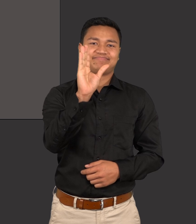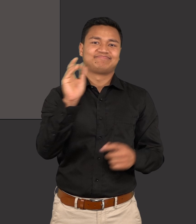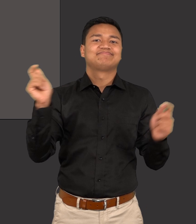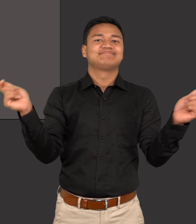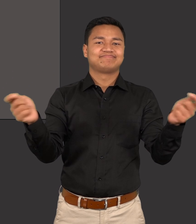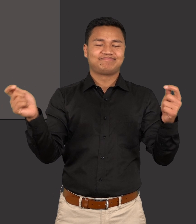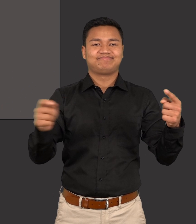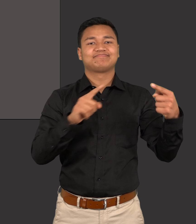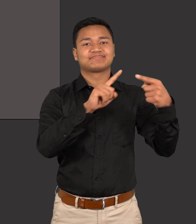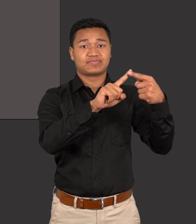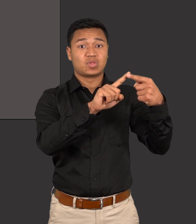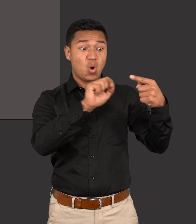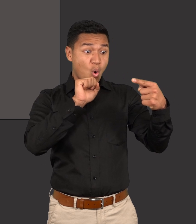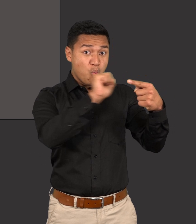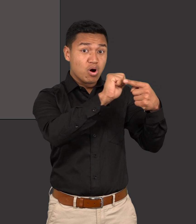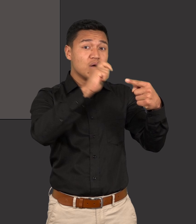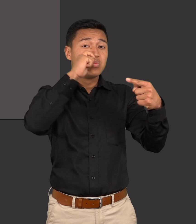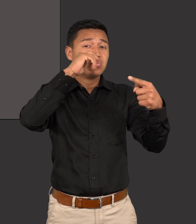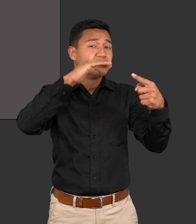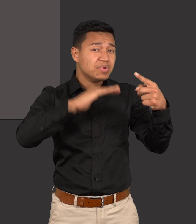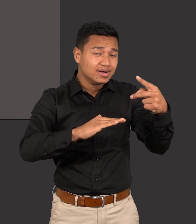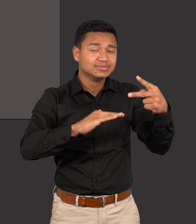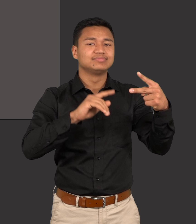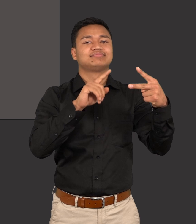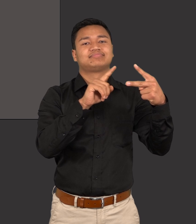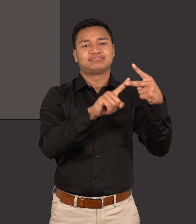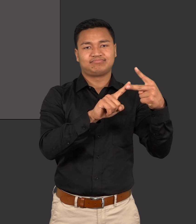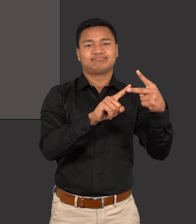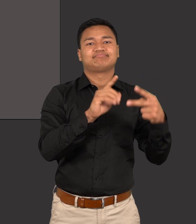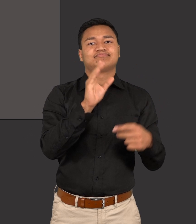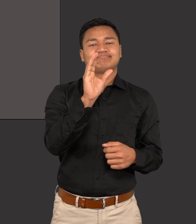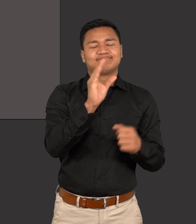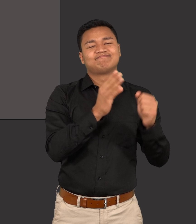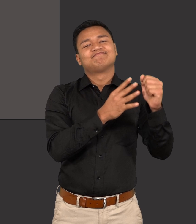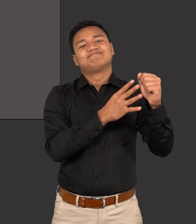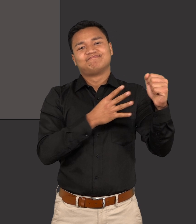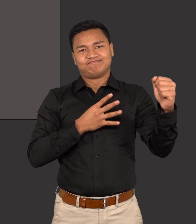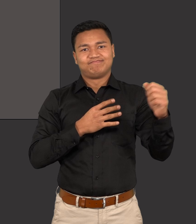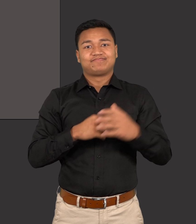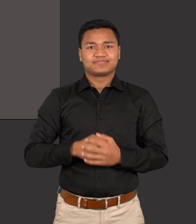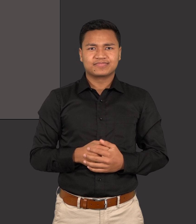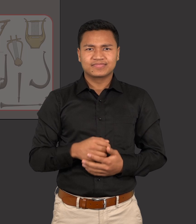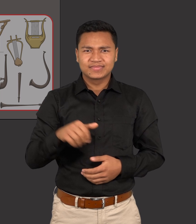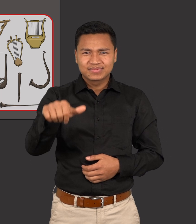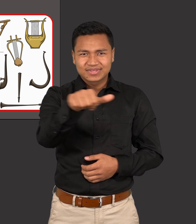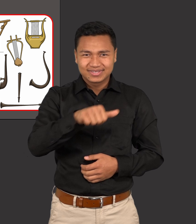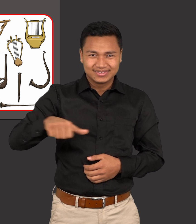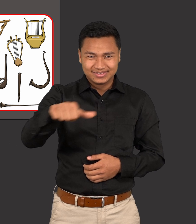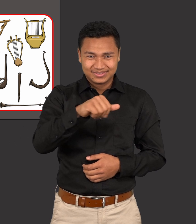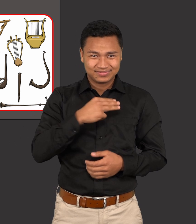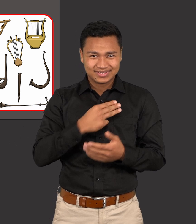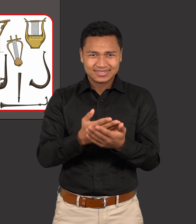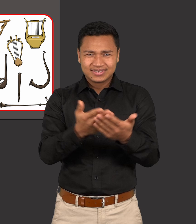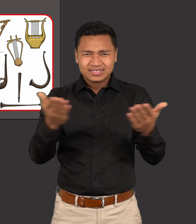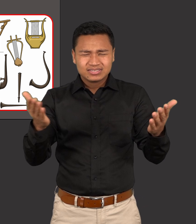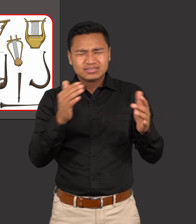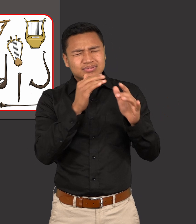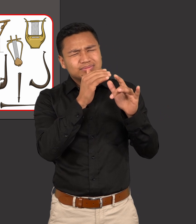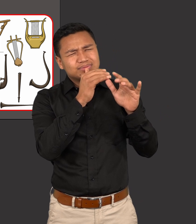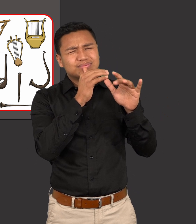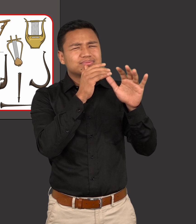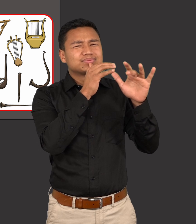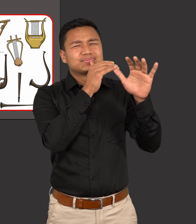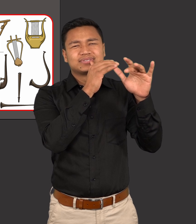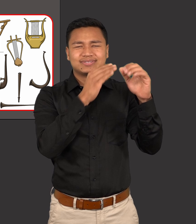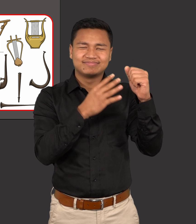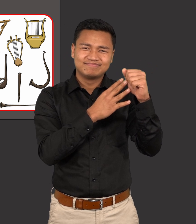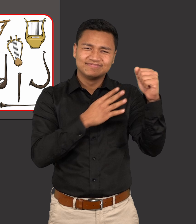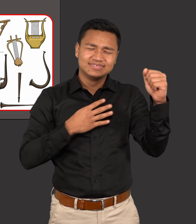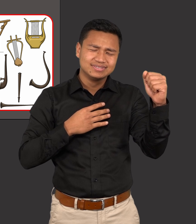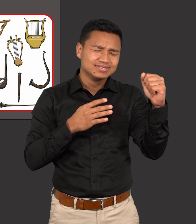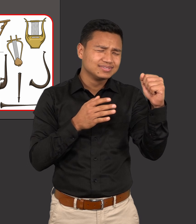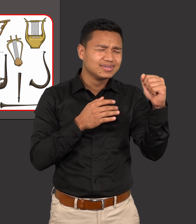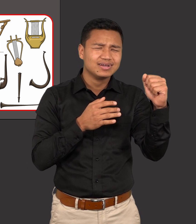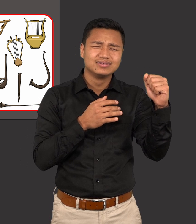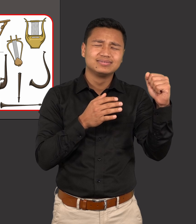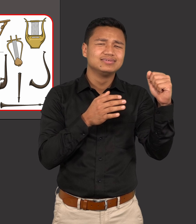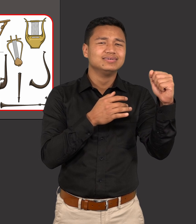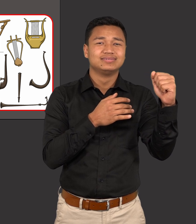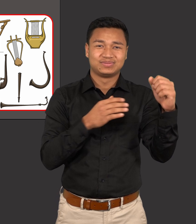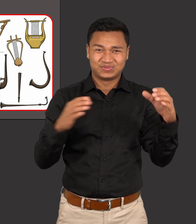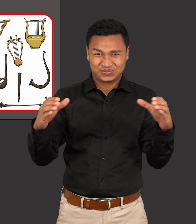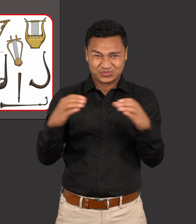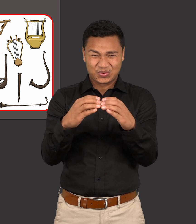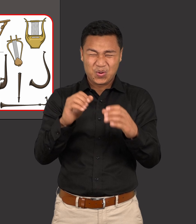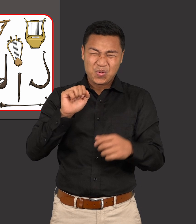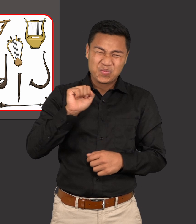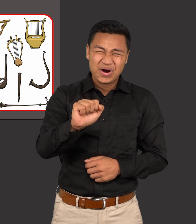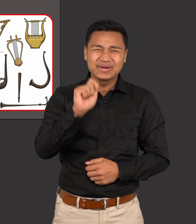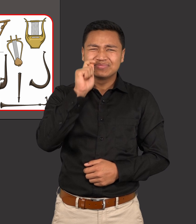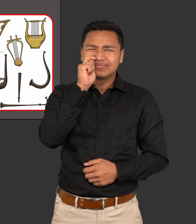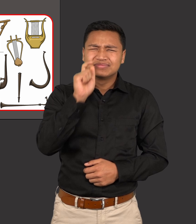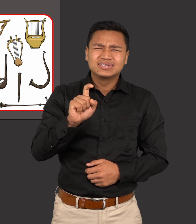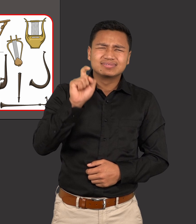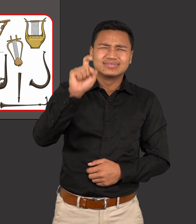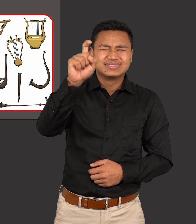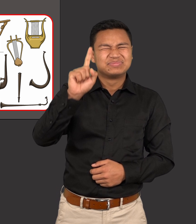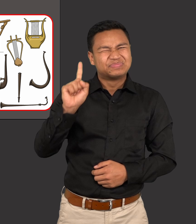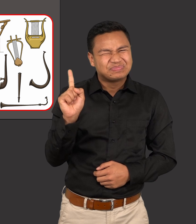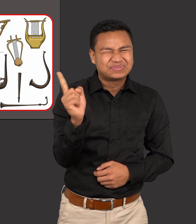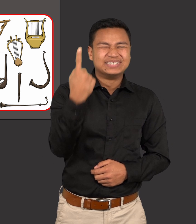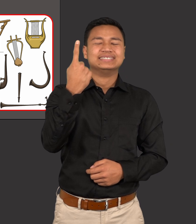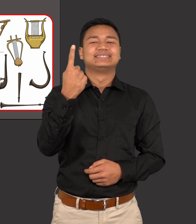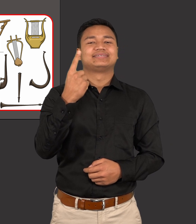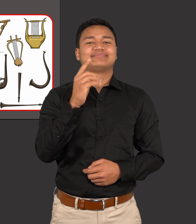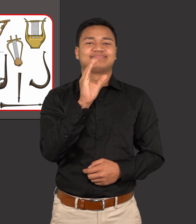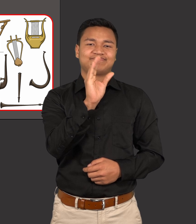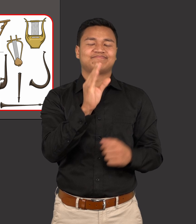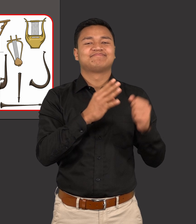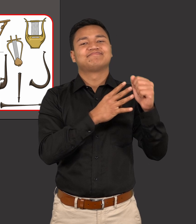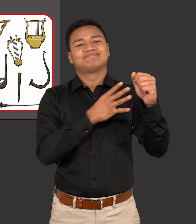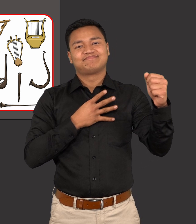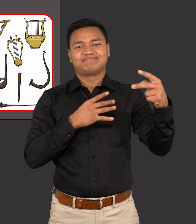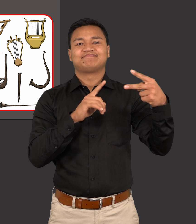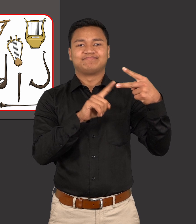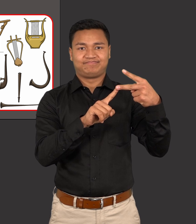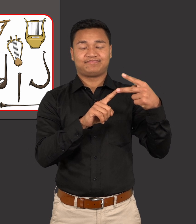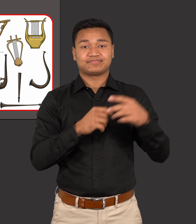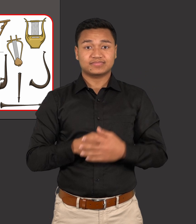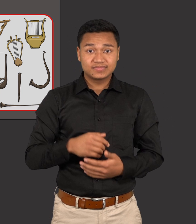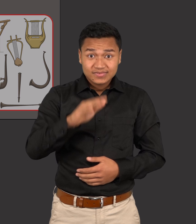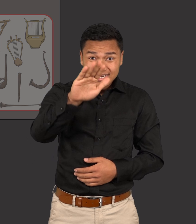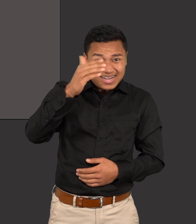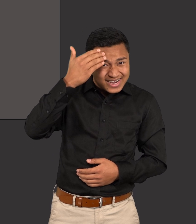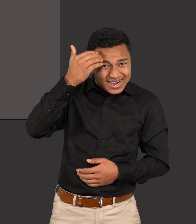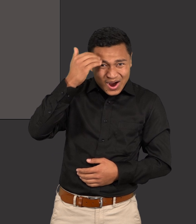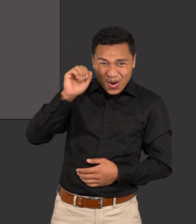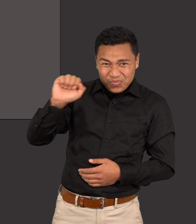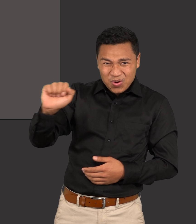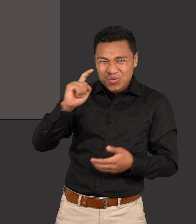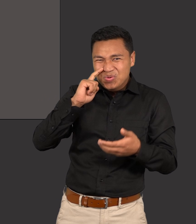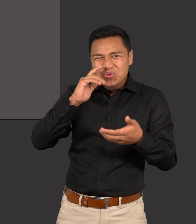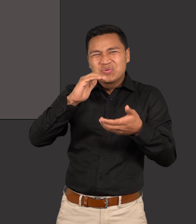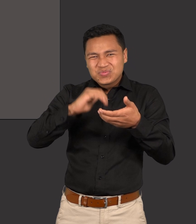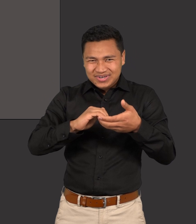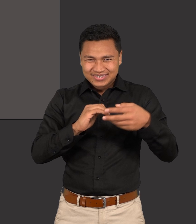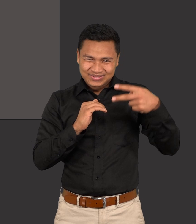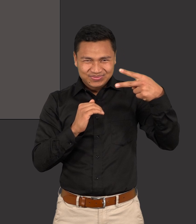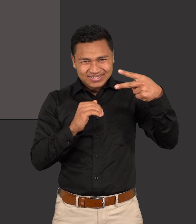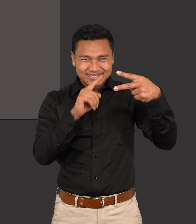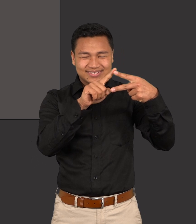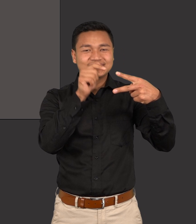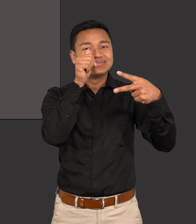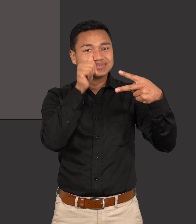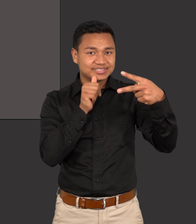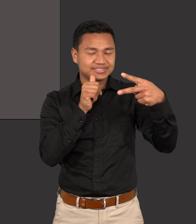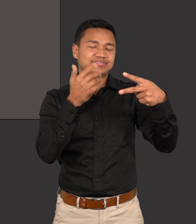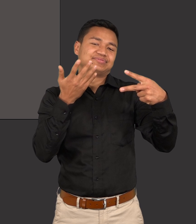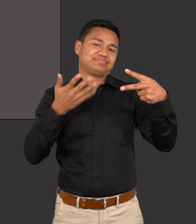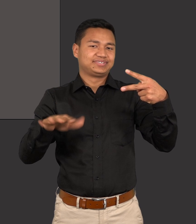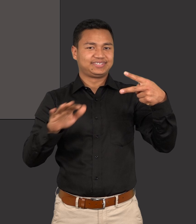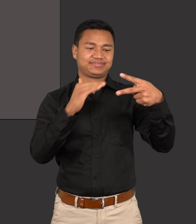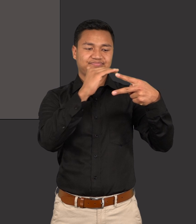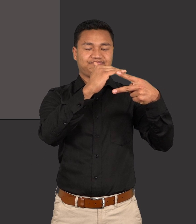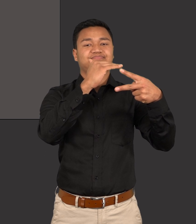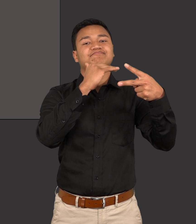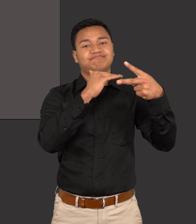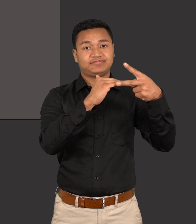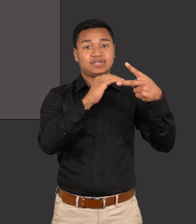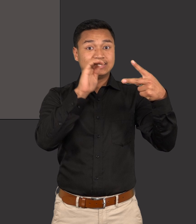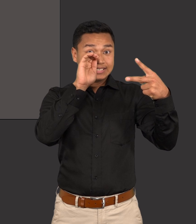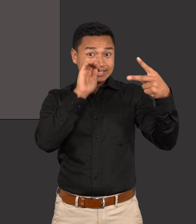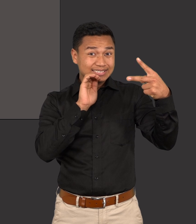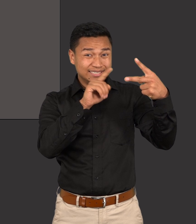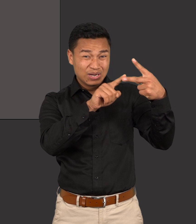And his brother’s name was Jubal; he was the father of all who play the harp and flute.